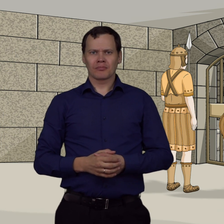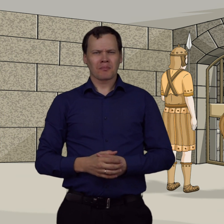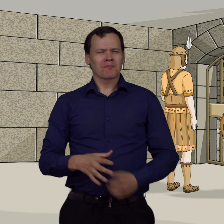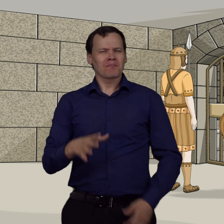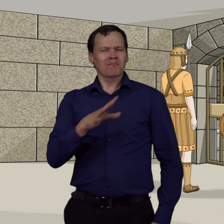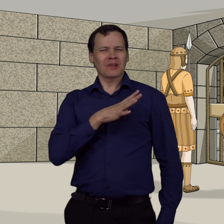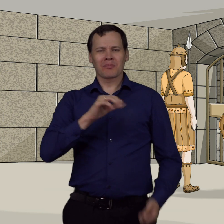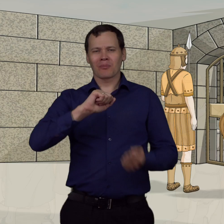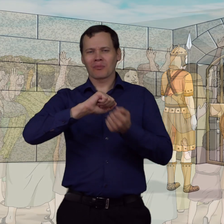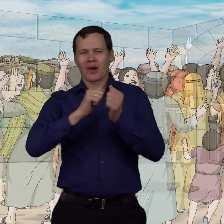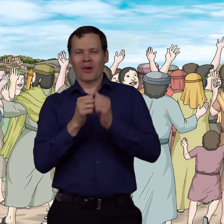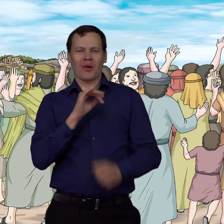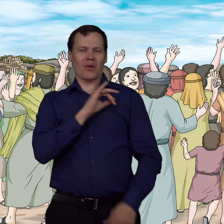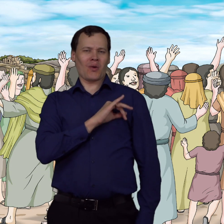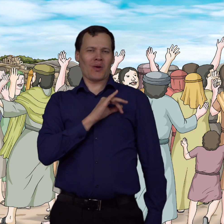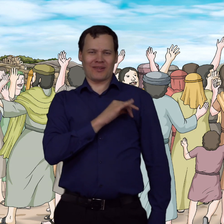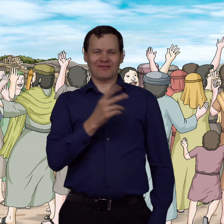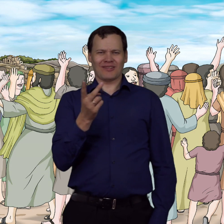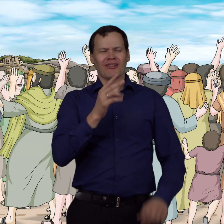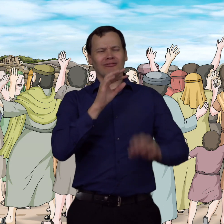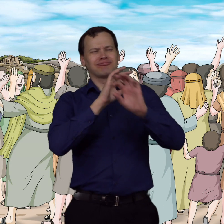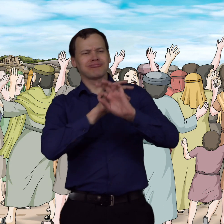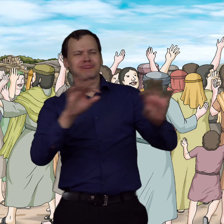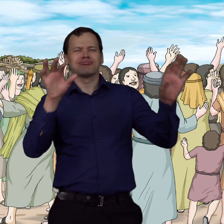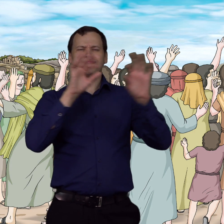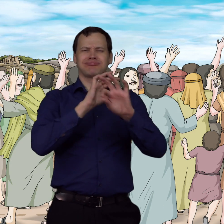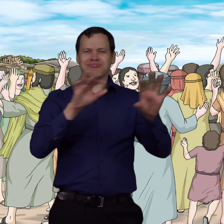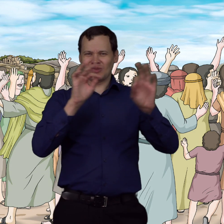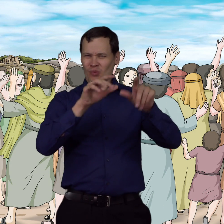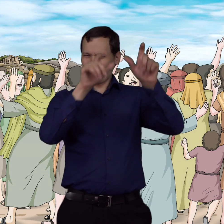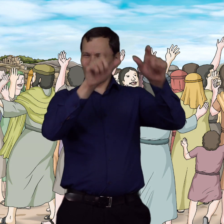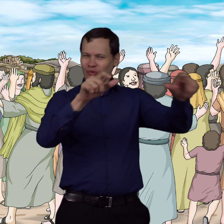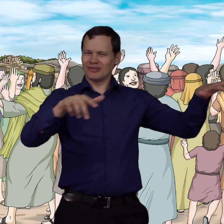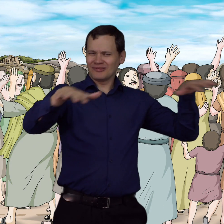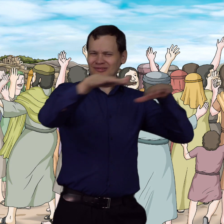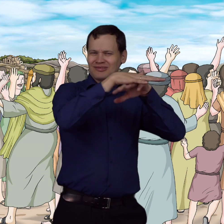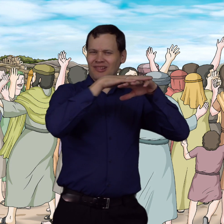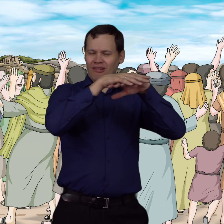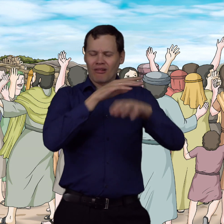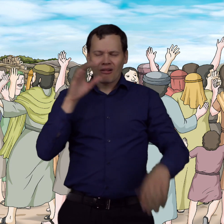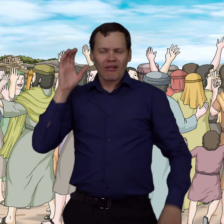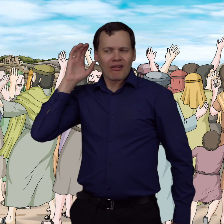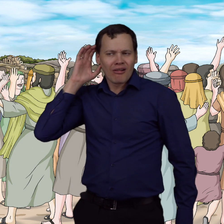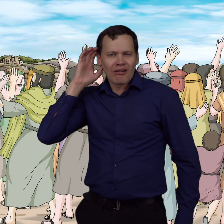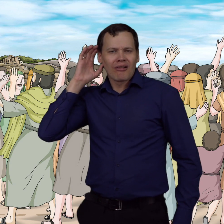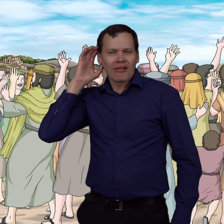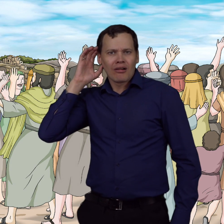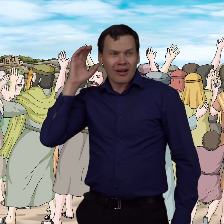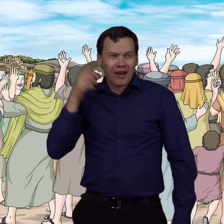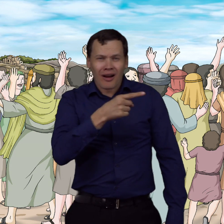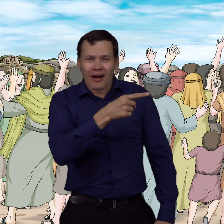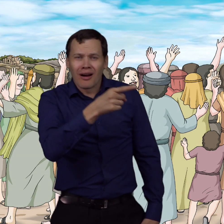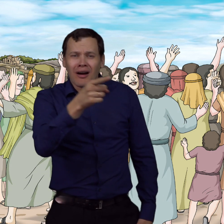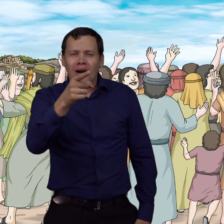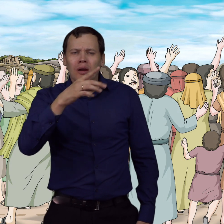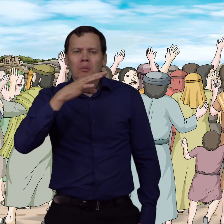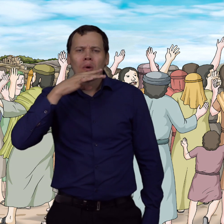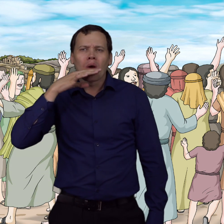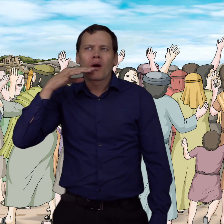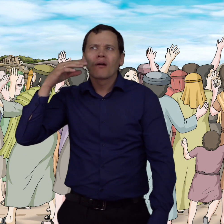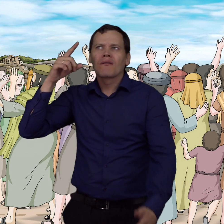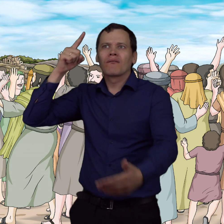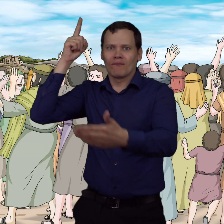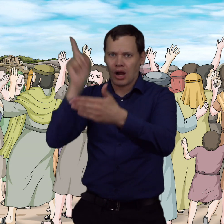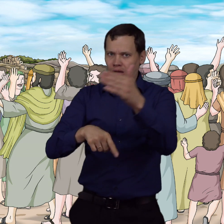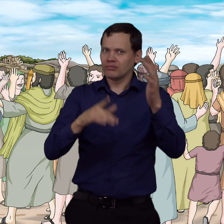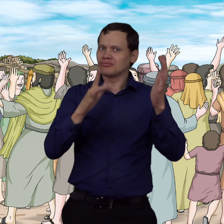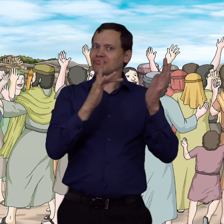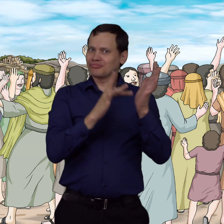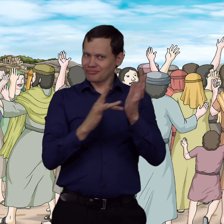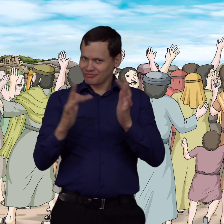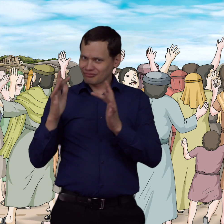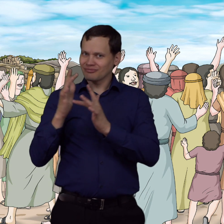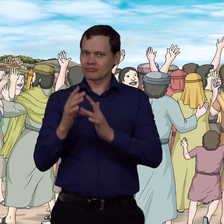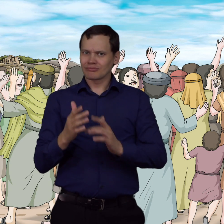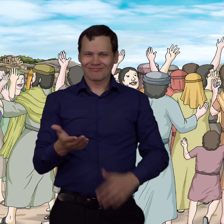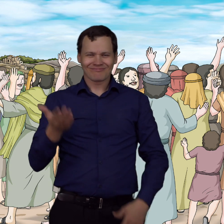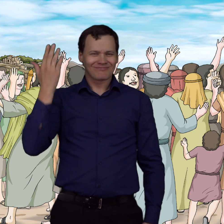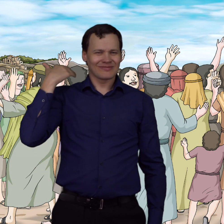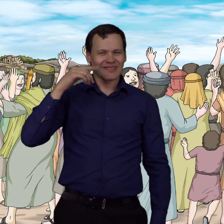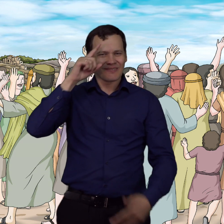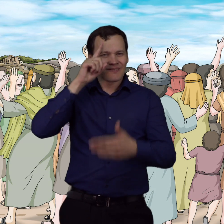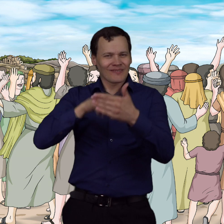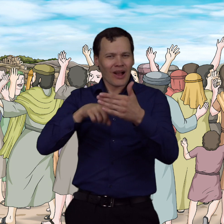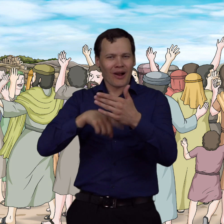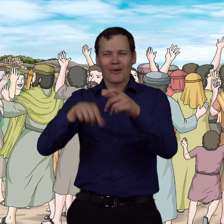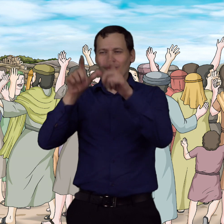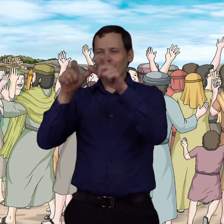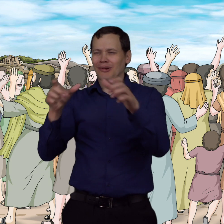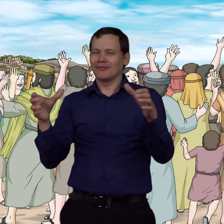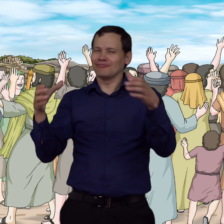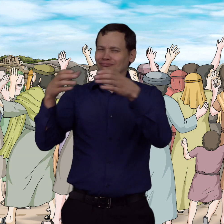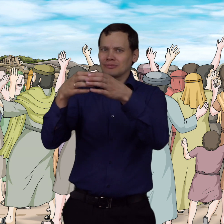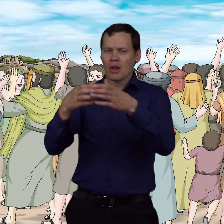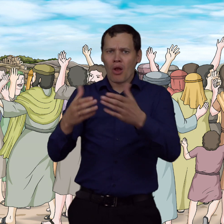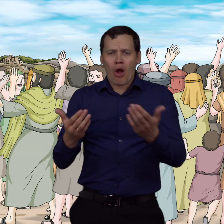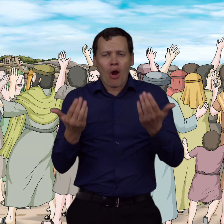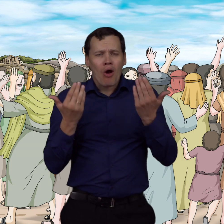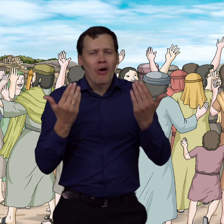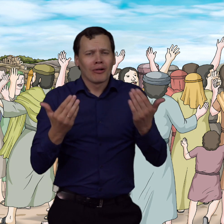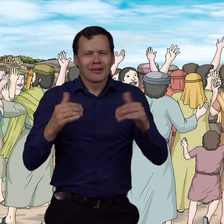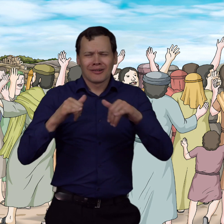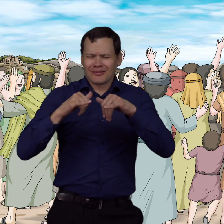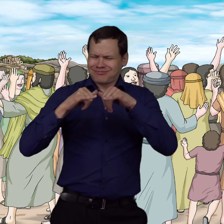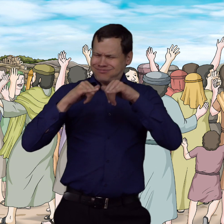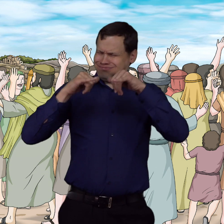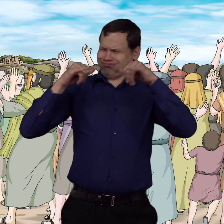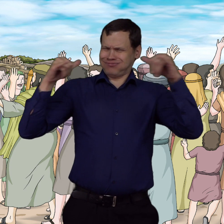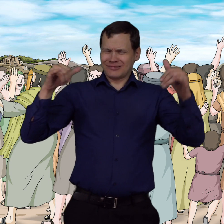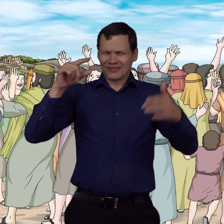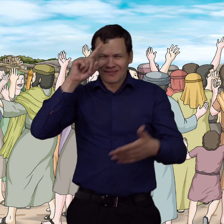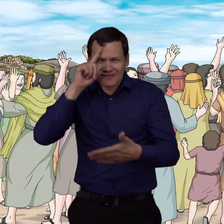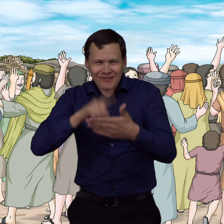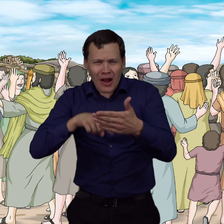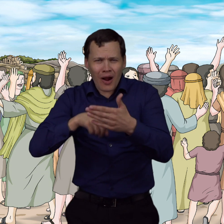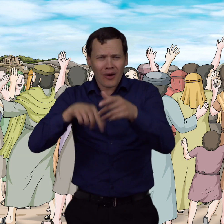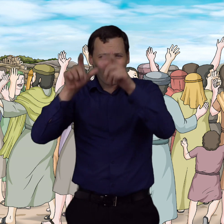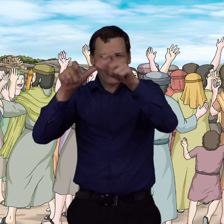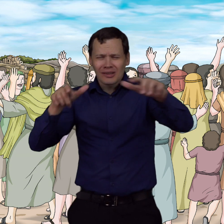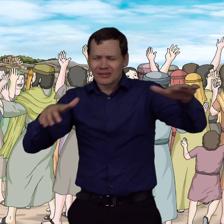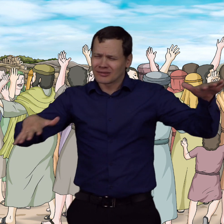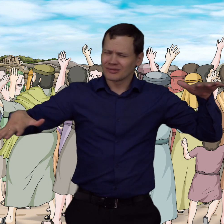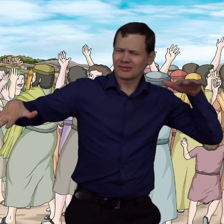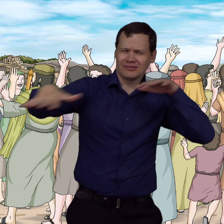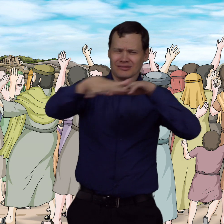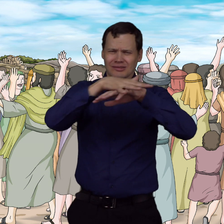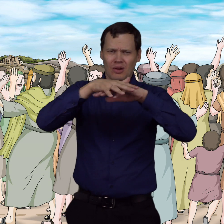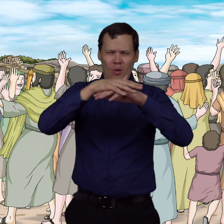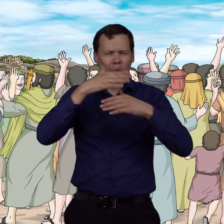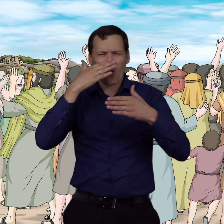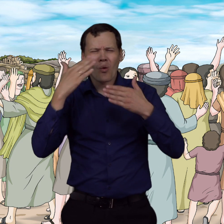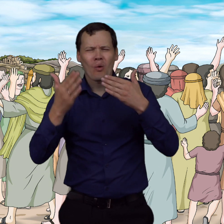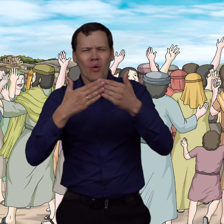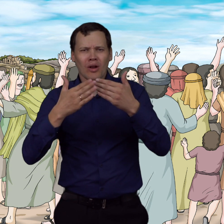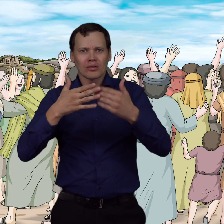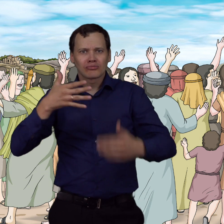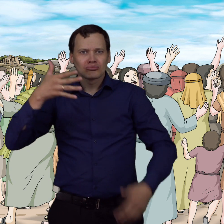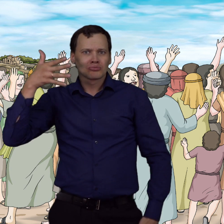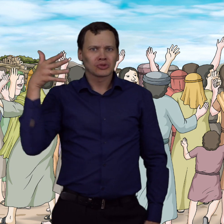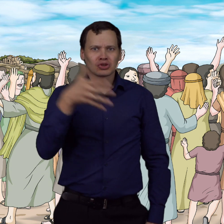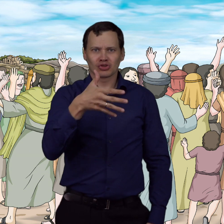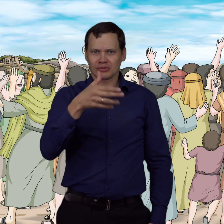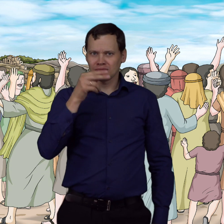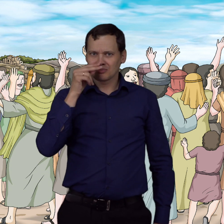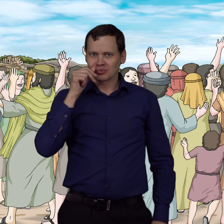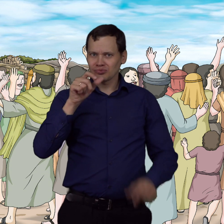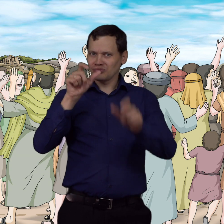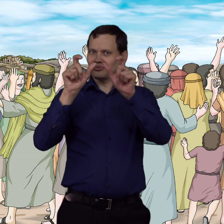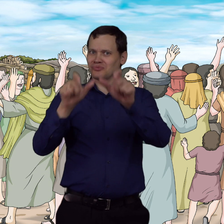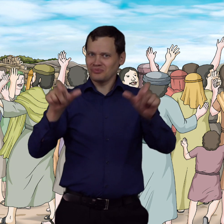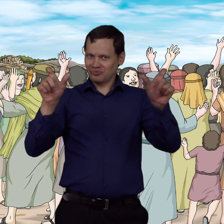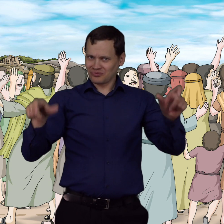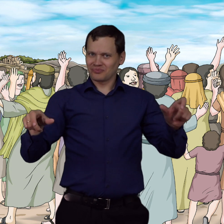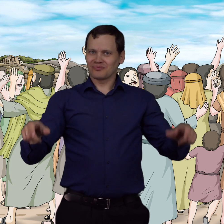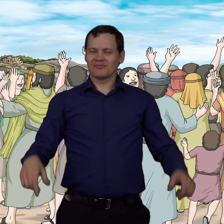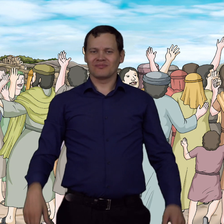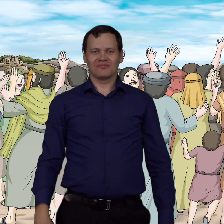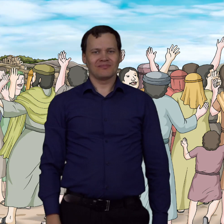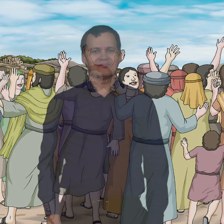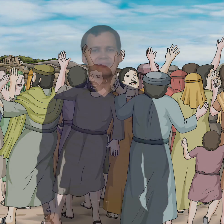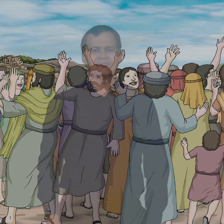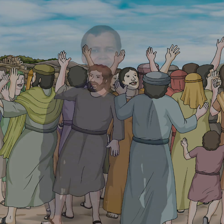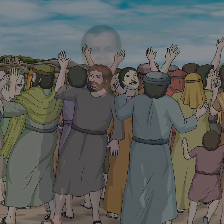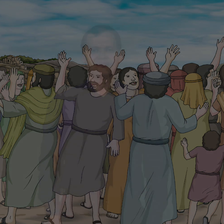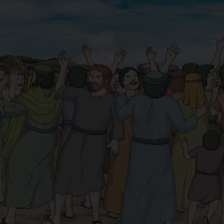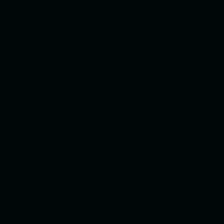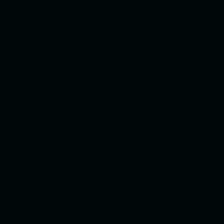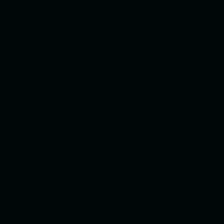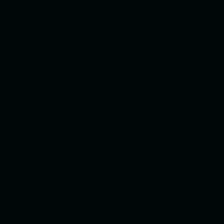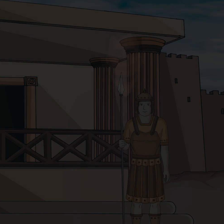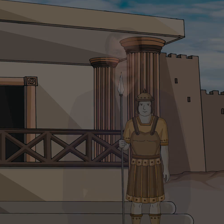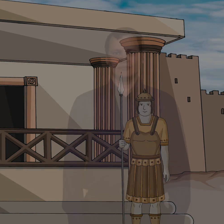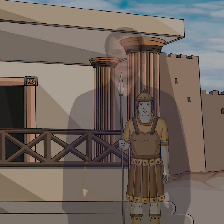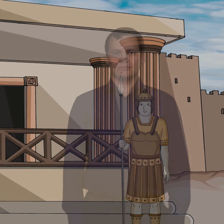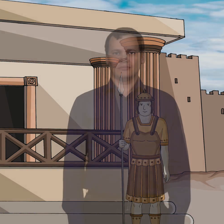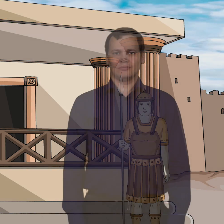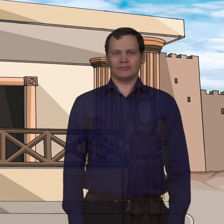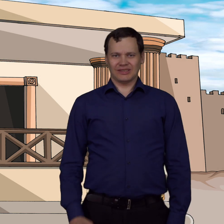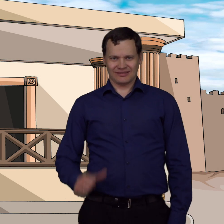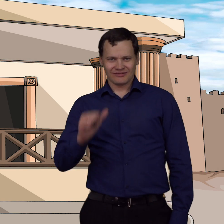But many who heard the message believed, and the number of men grew to about five thousand.